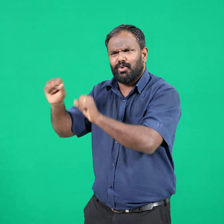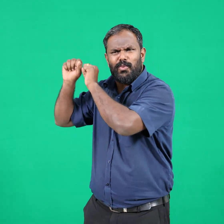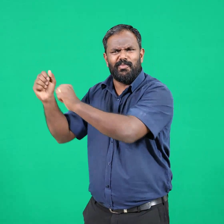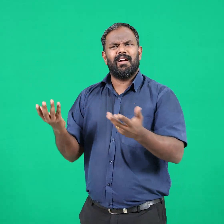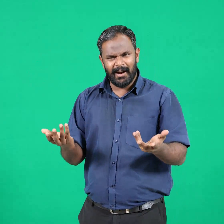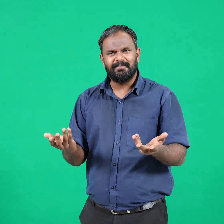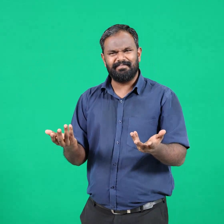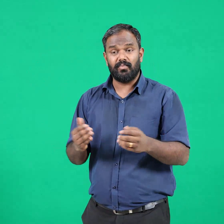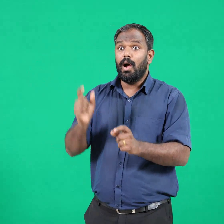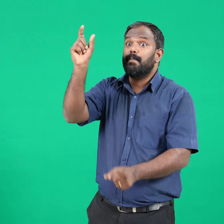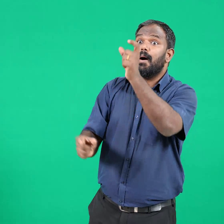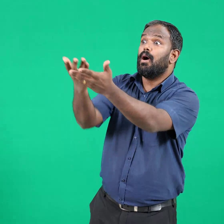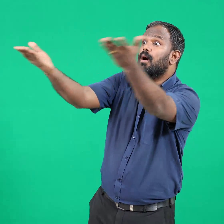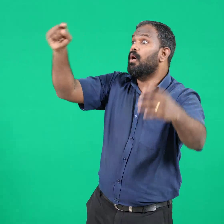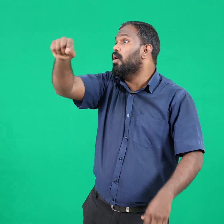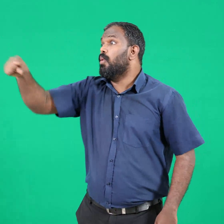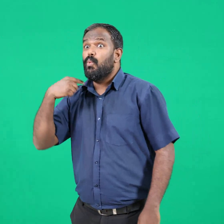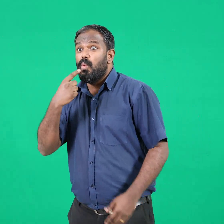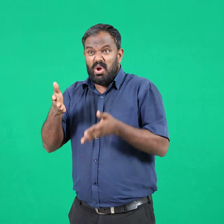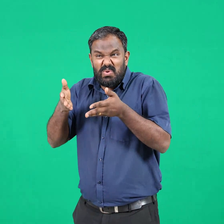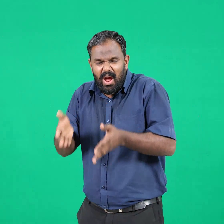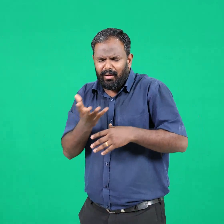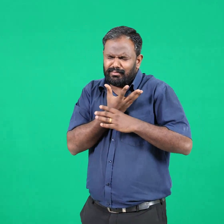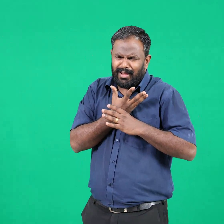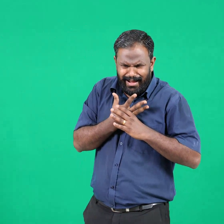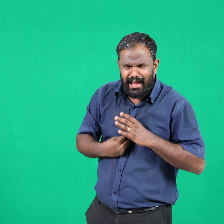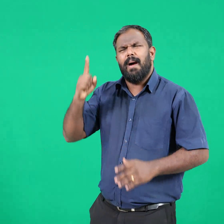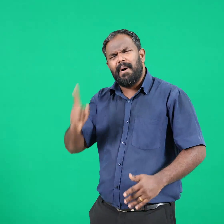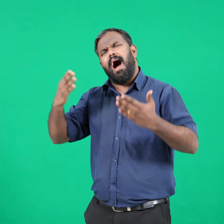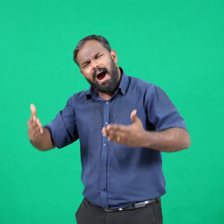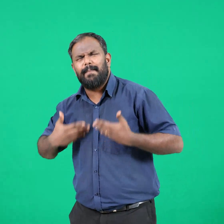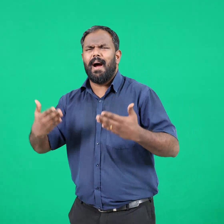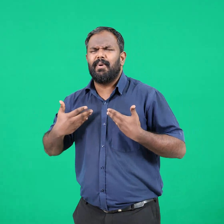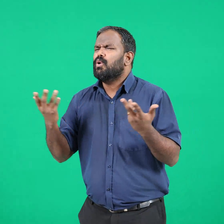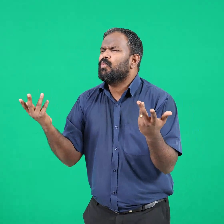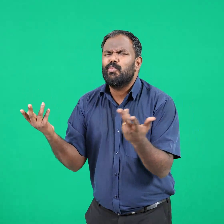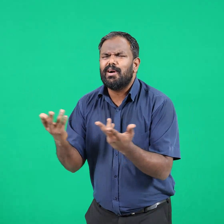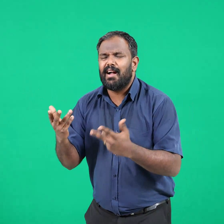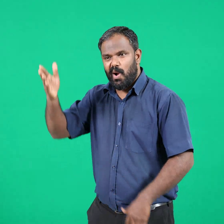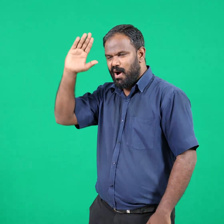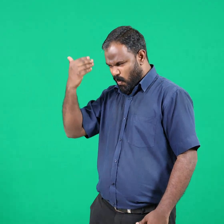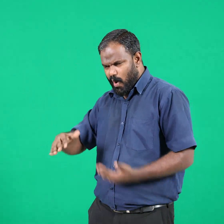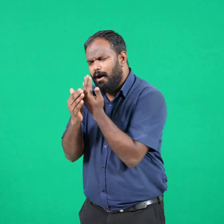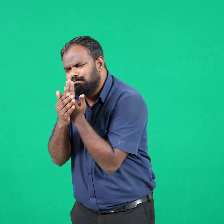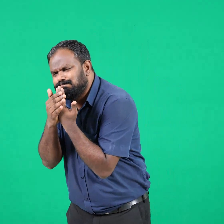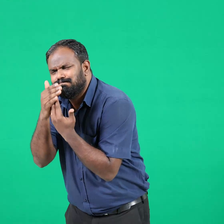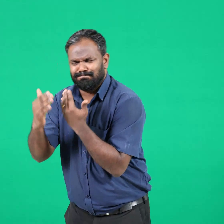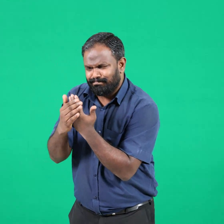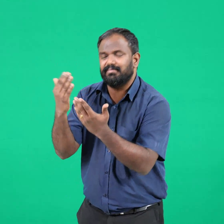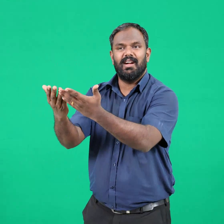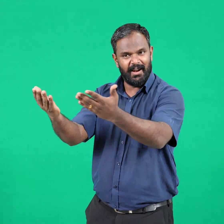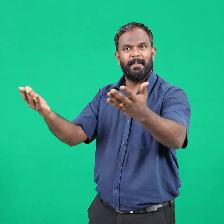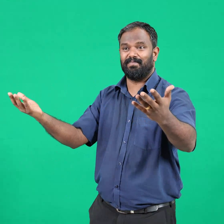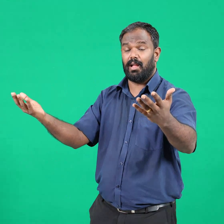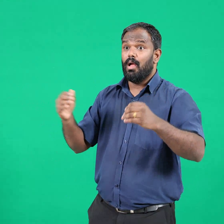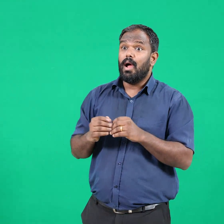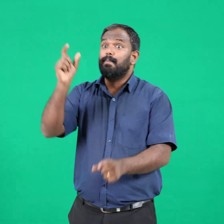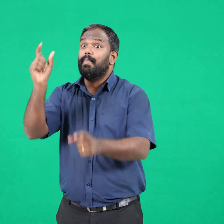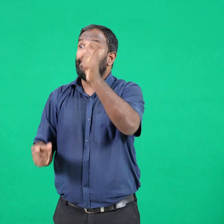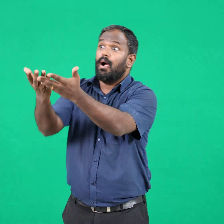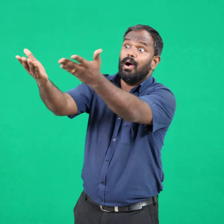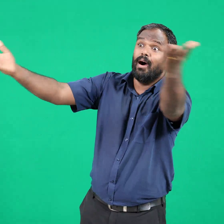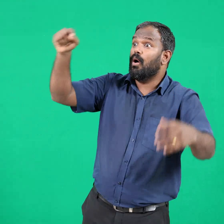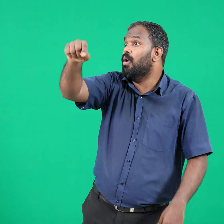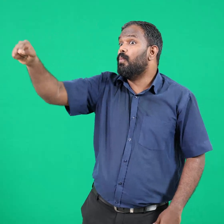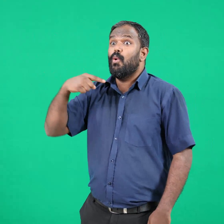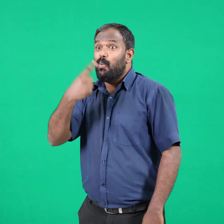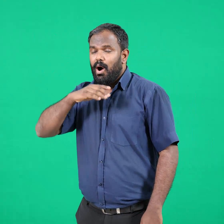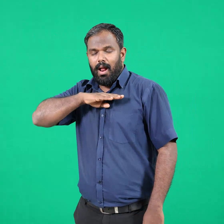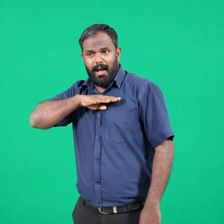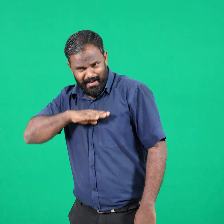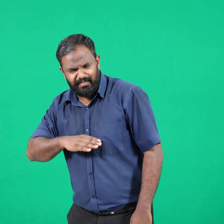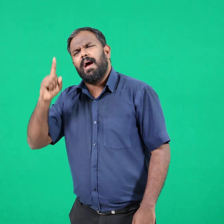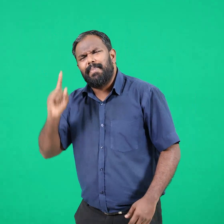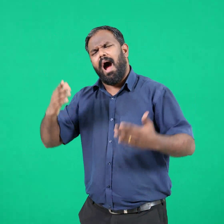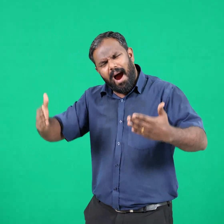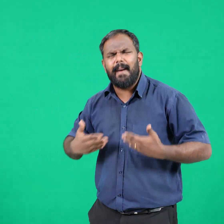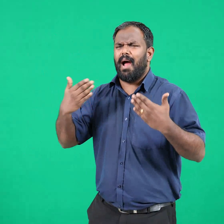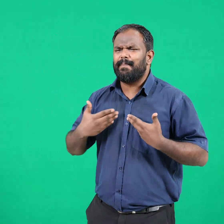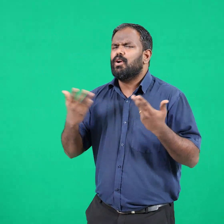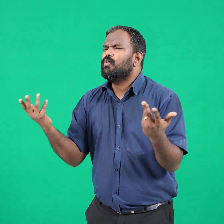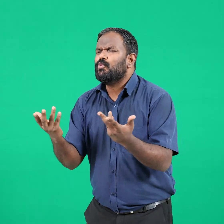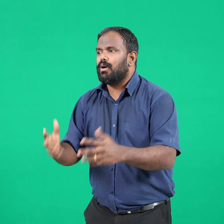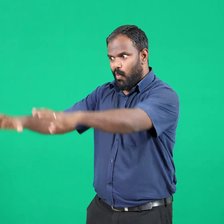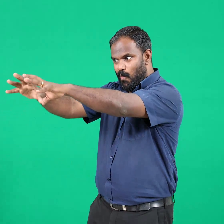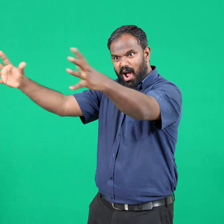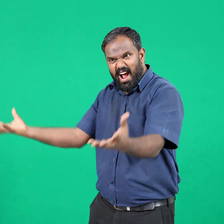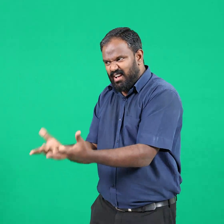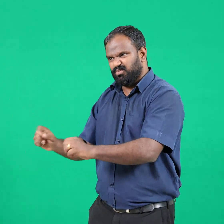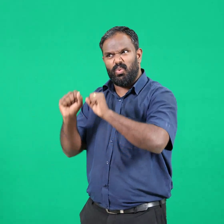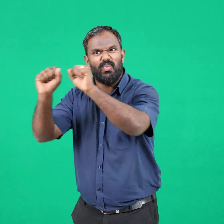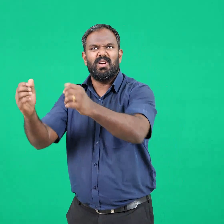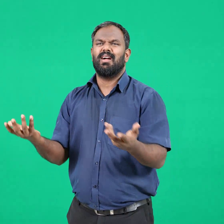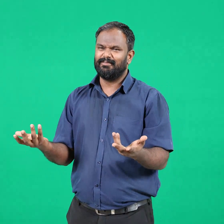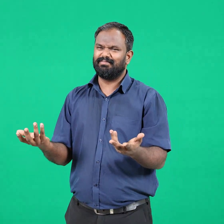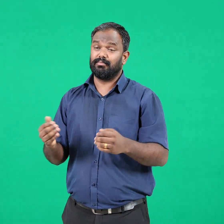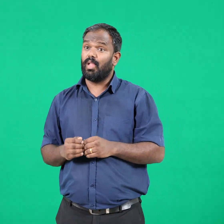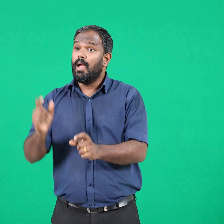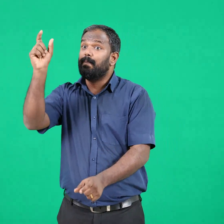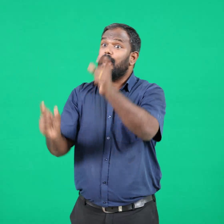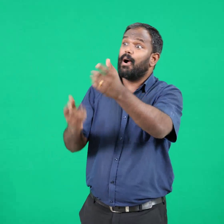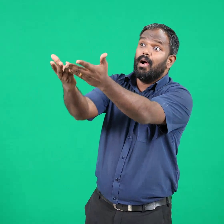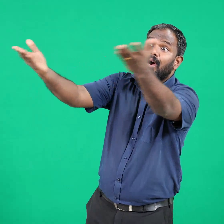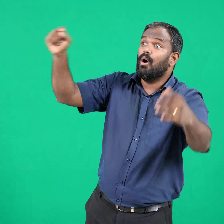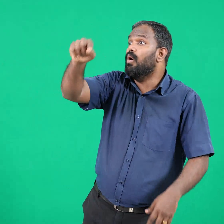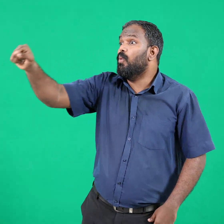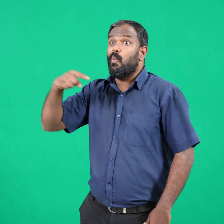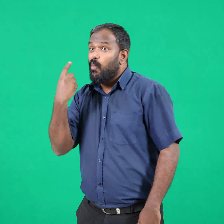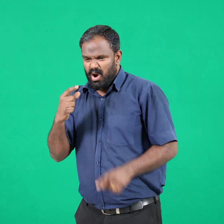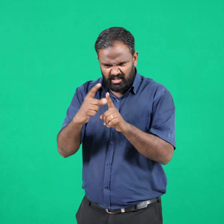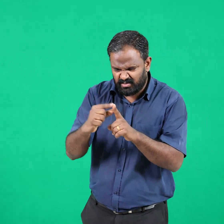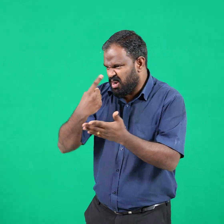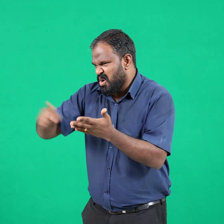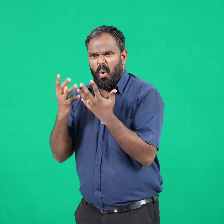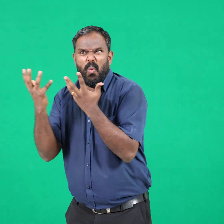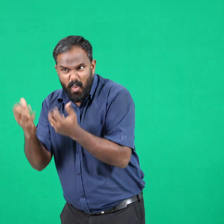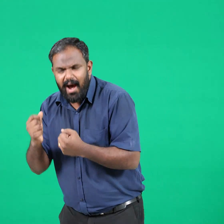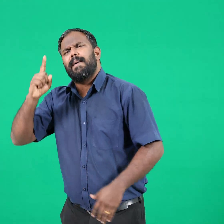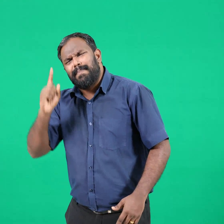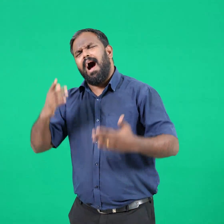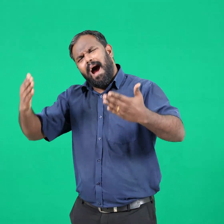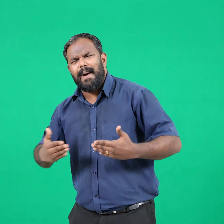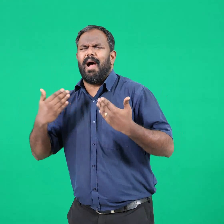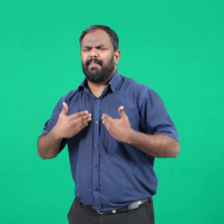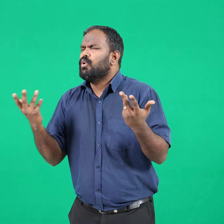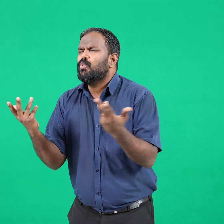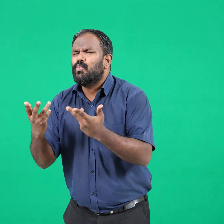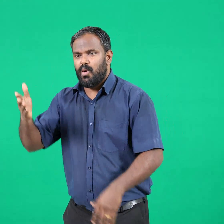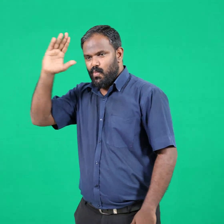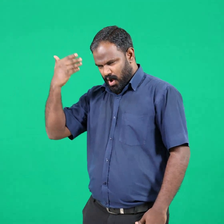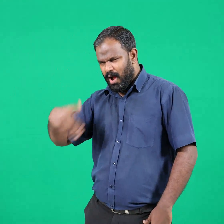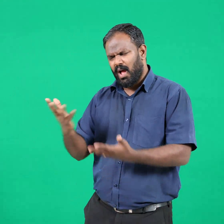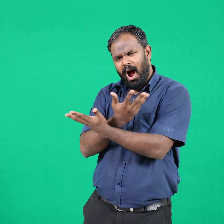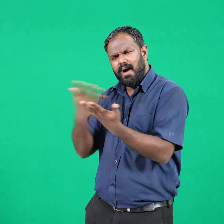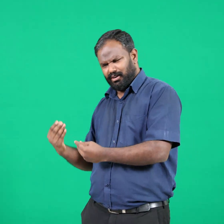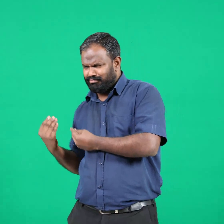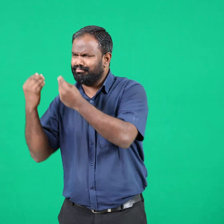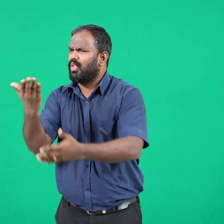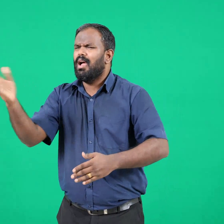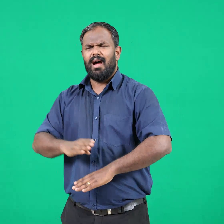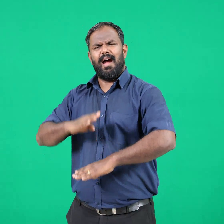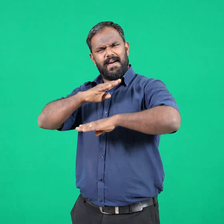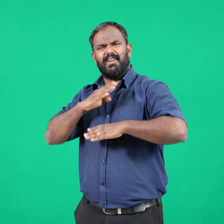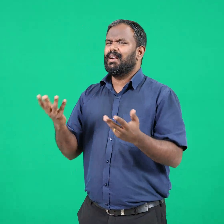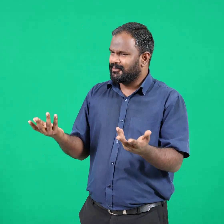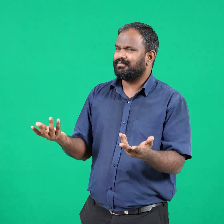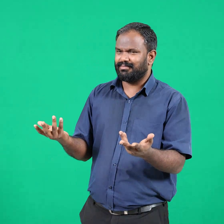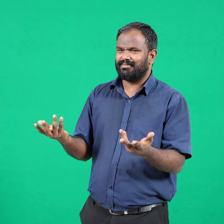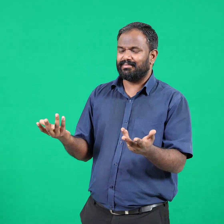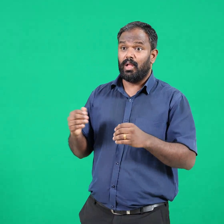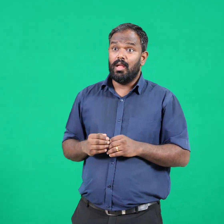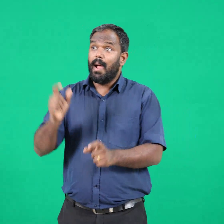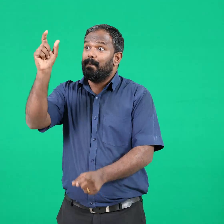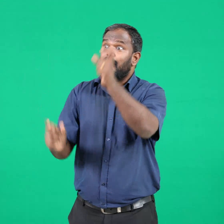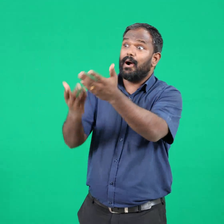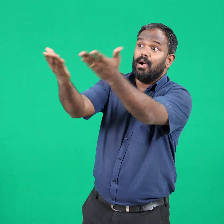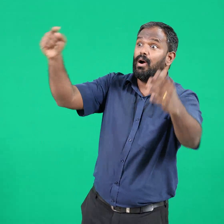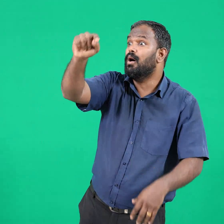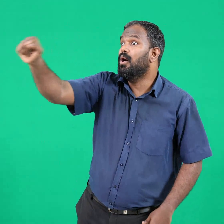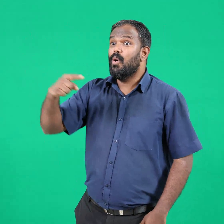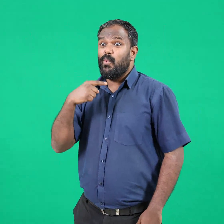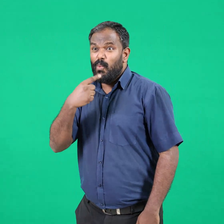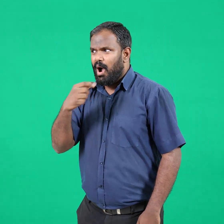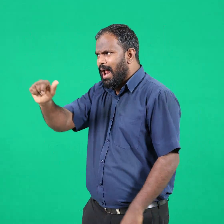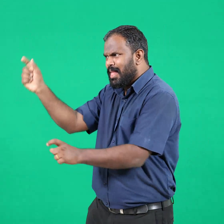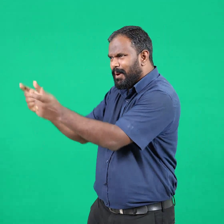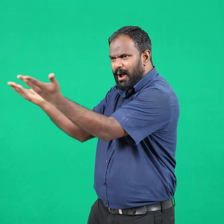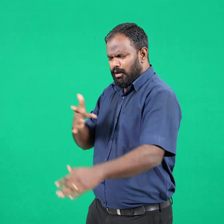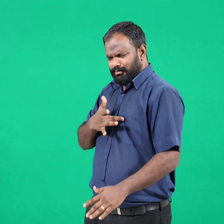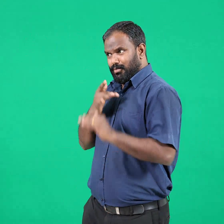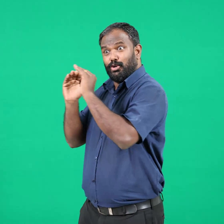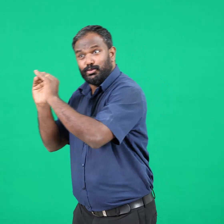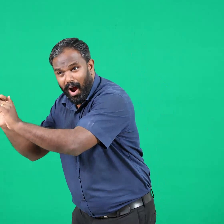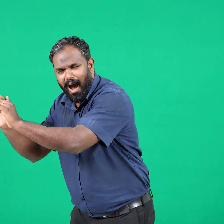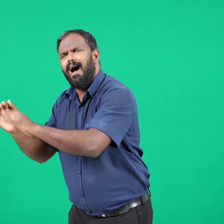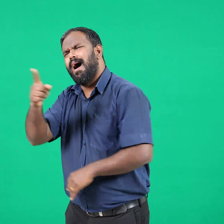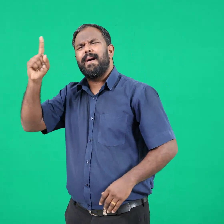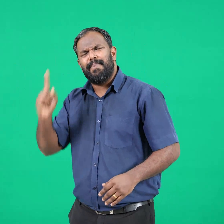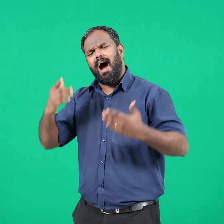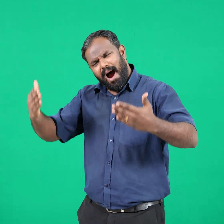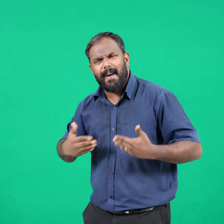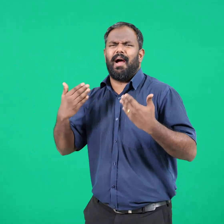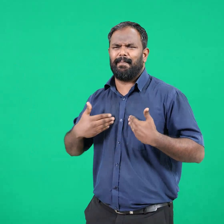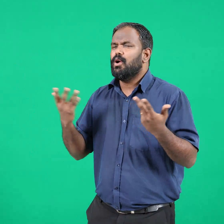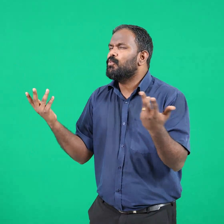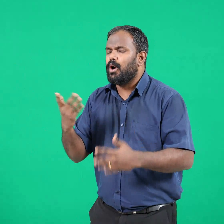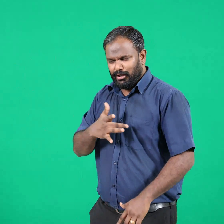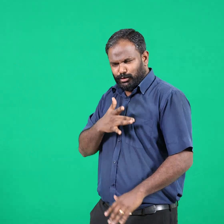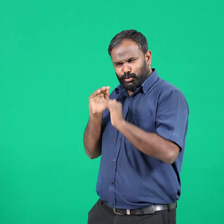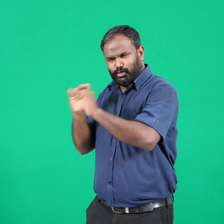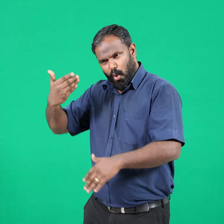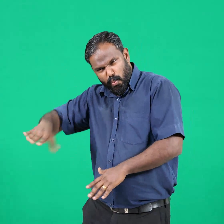Blessed are those who mourn, for they will be comforted. Blessed are the meek, for they will inherit the earth. Blessed are those who hunger and thirst for righteousness, for they will be filled.